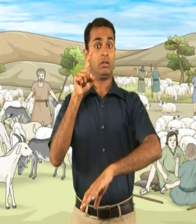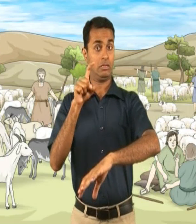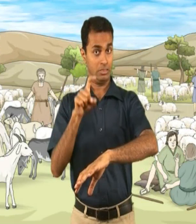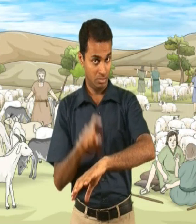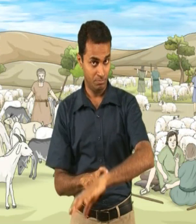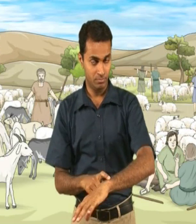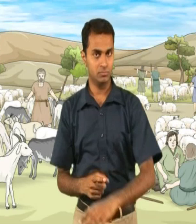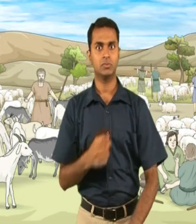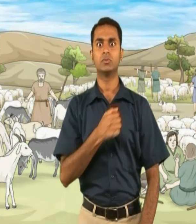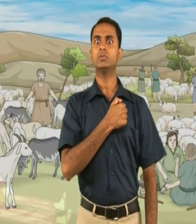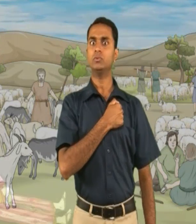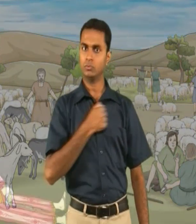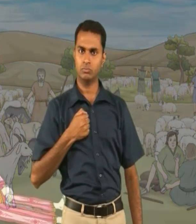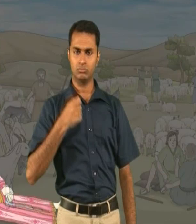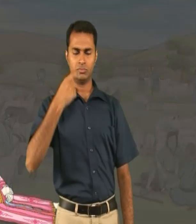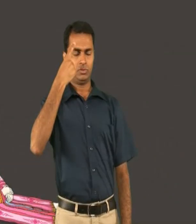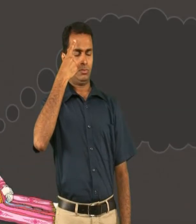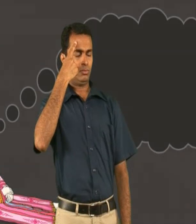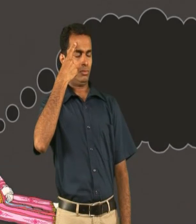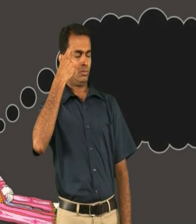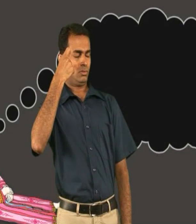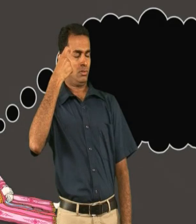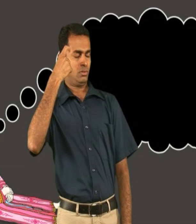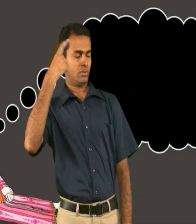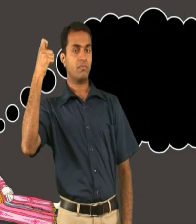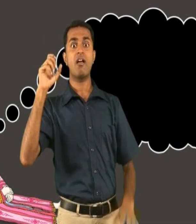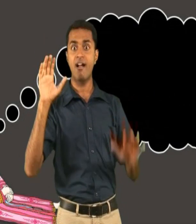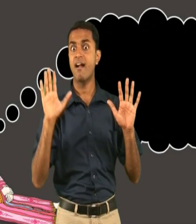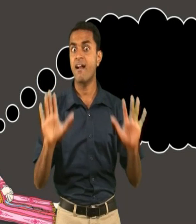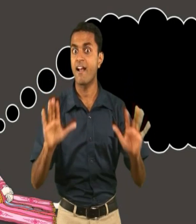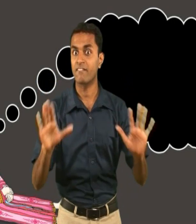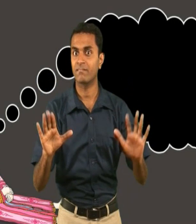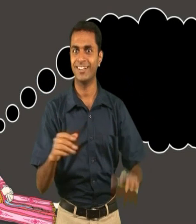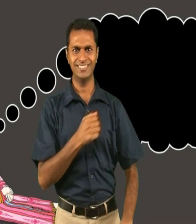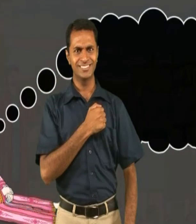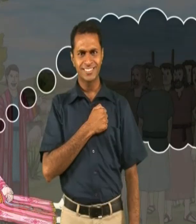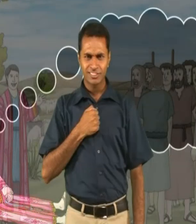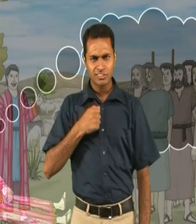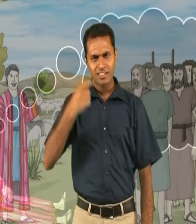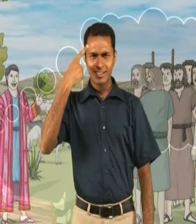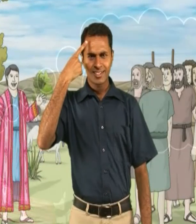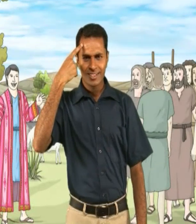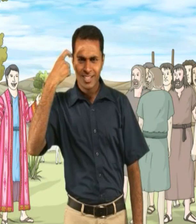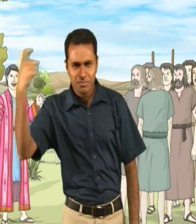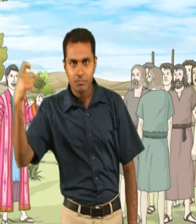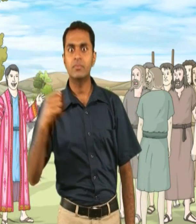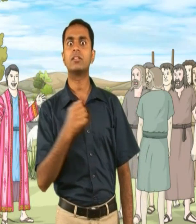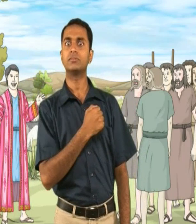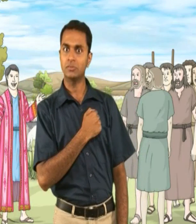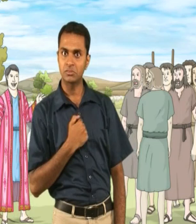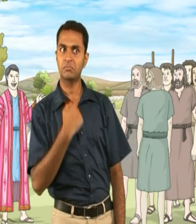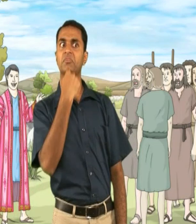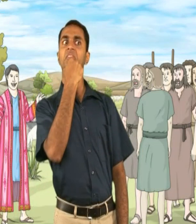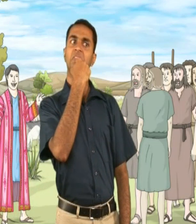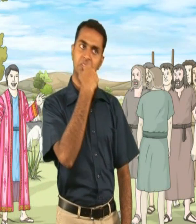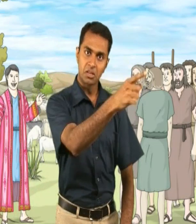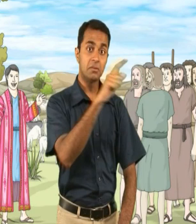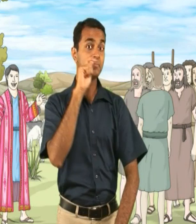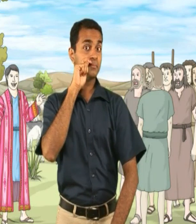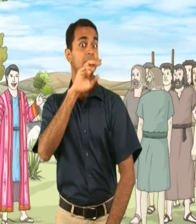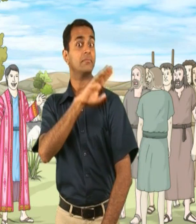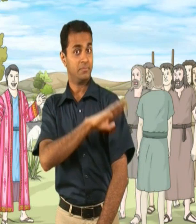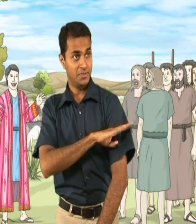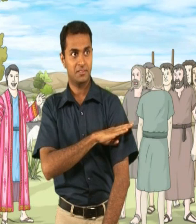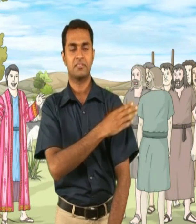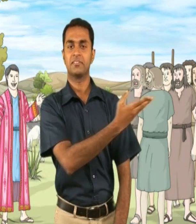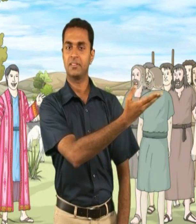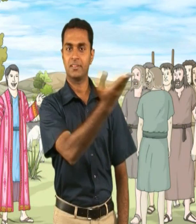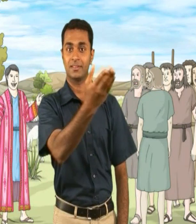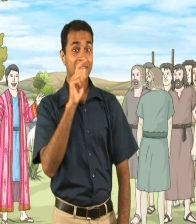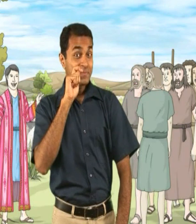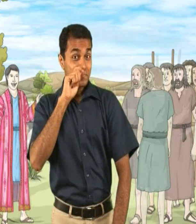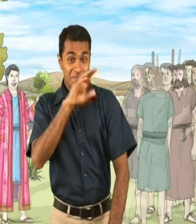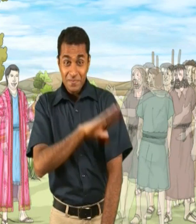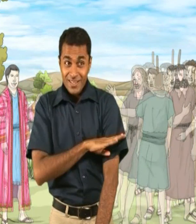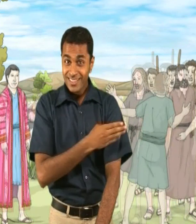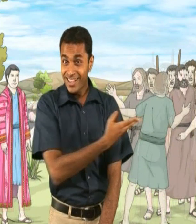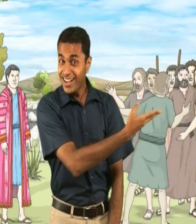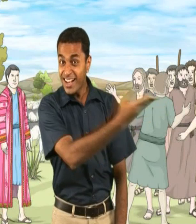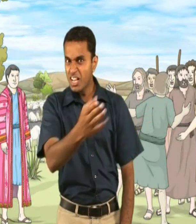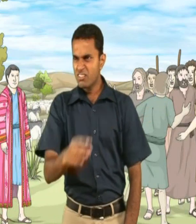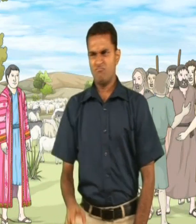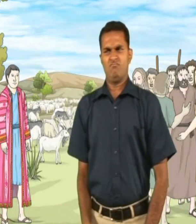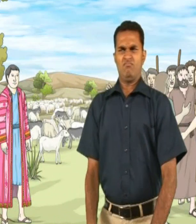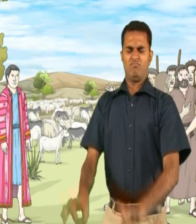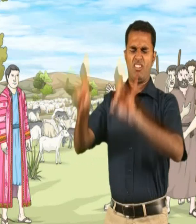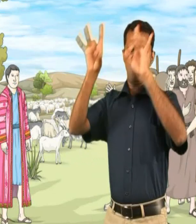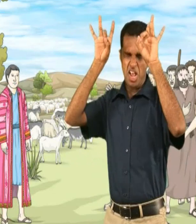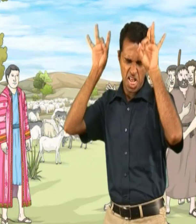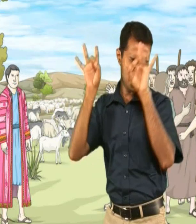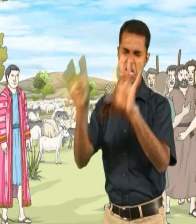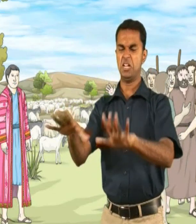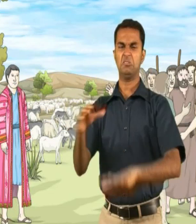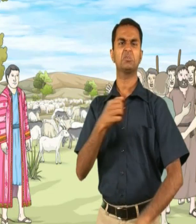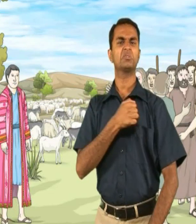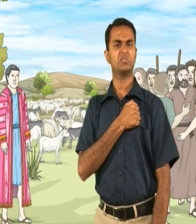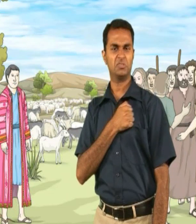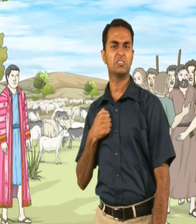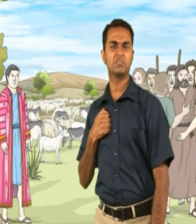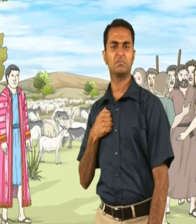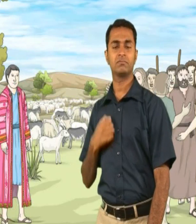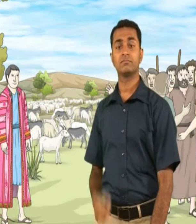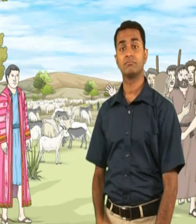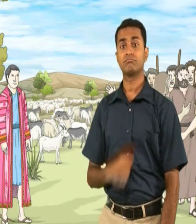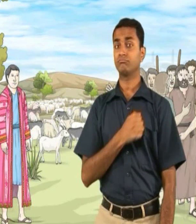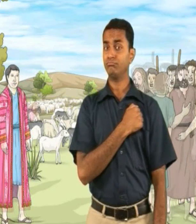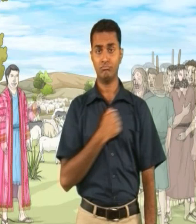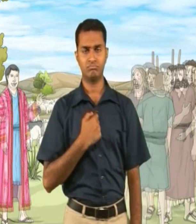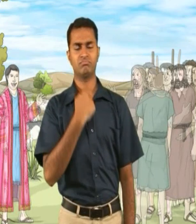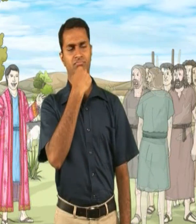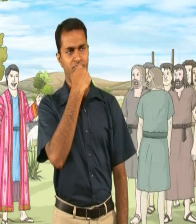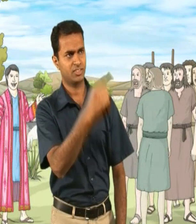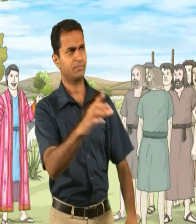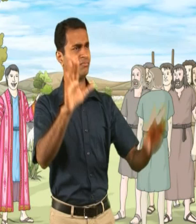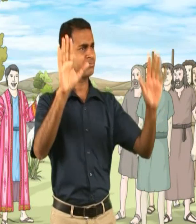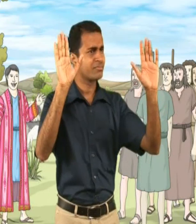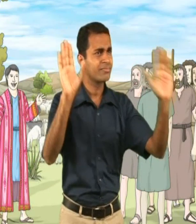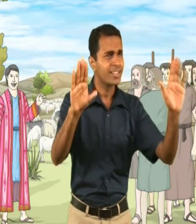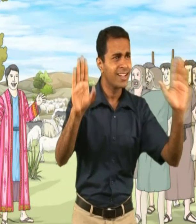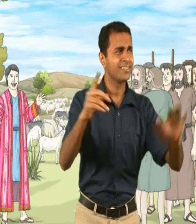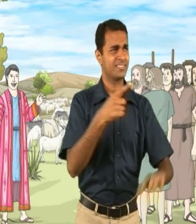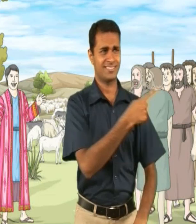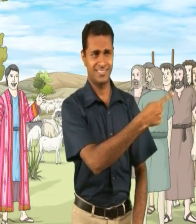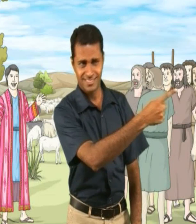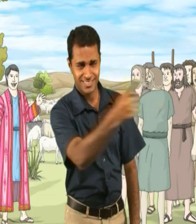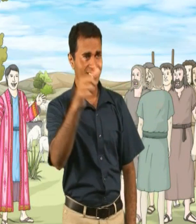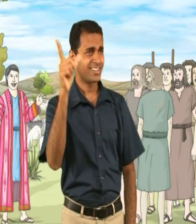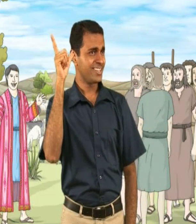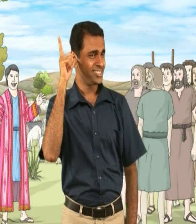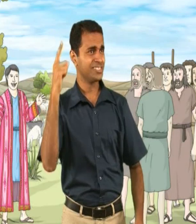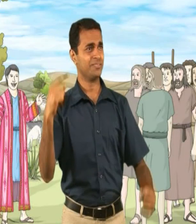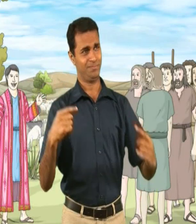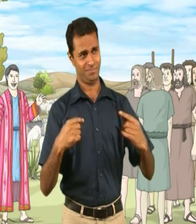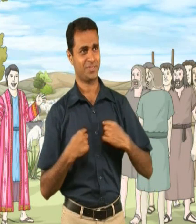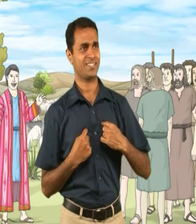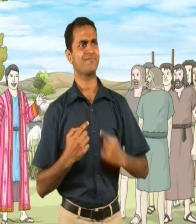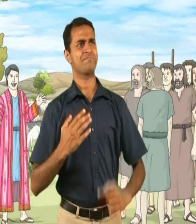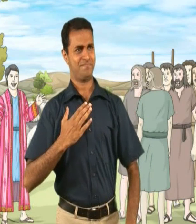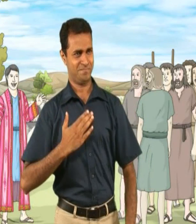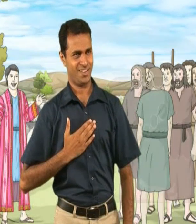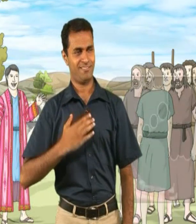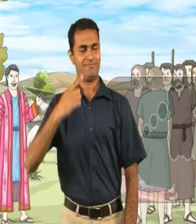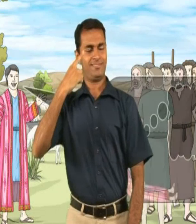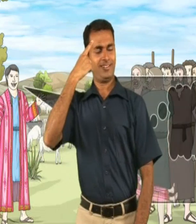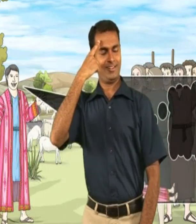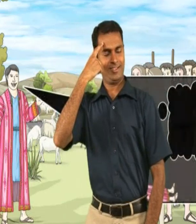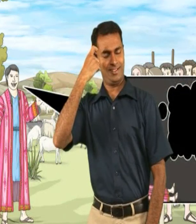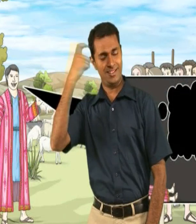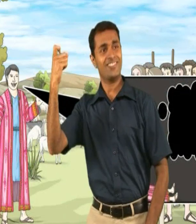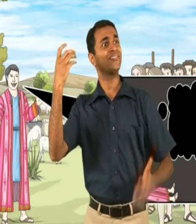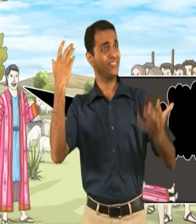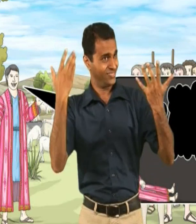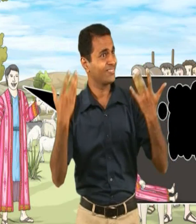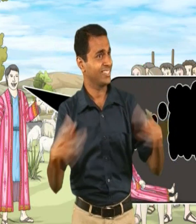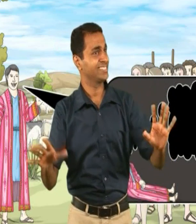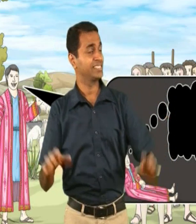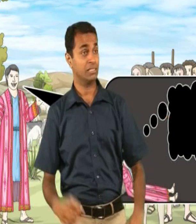Then Joseph had a dream, and when he told it to his brothers, they hated him even more.